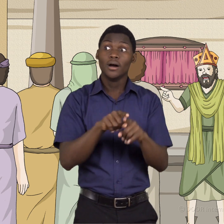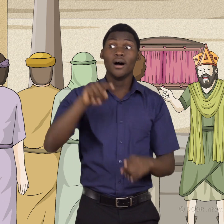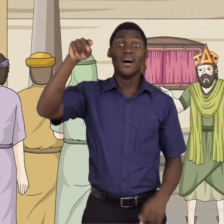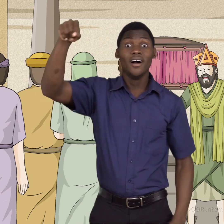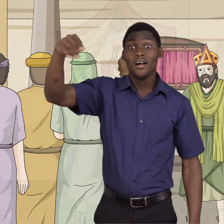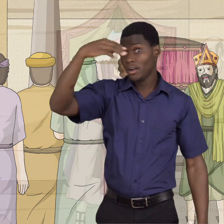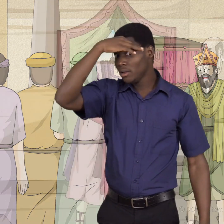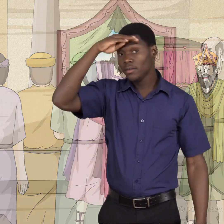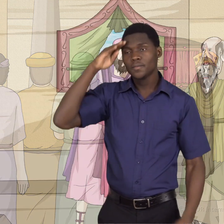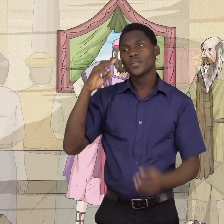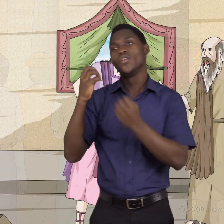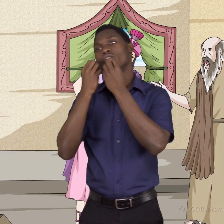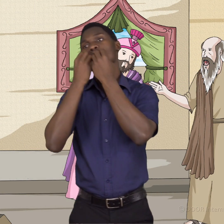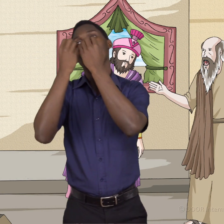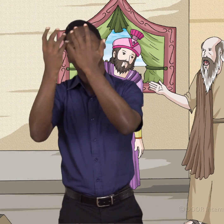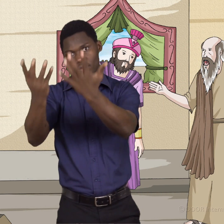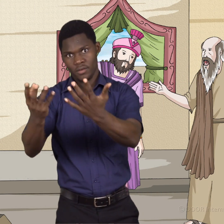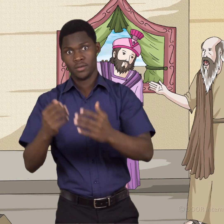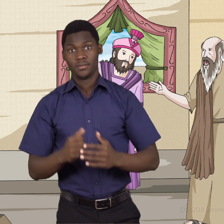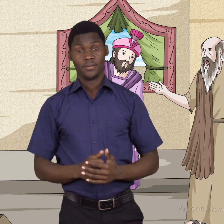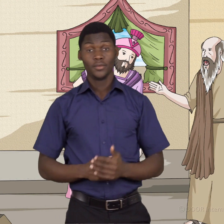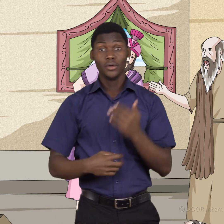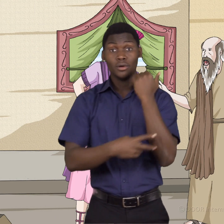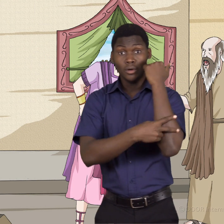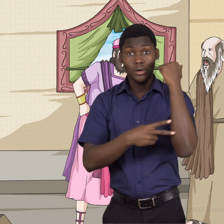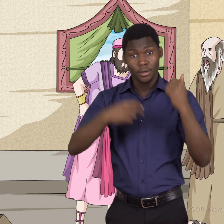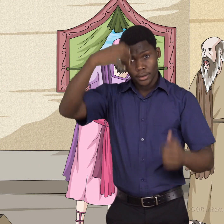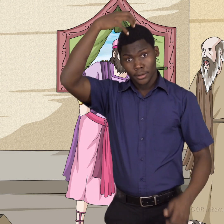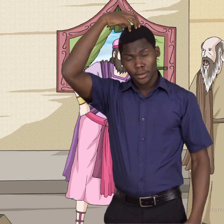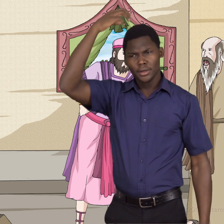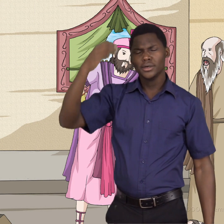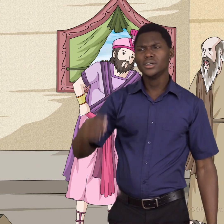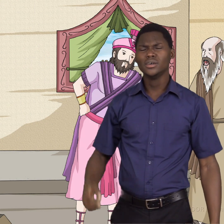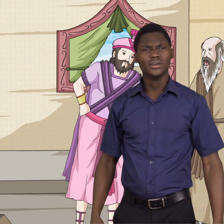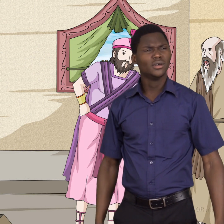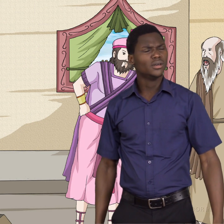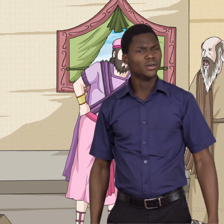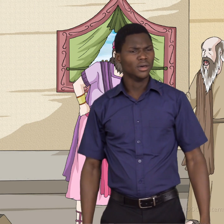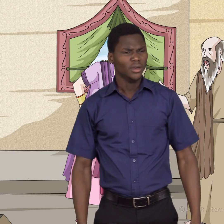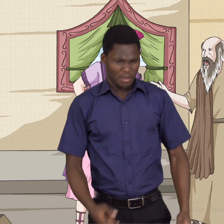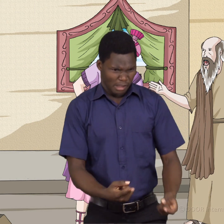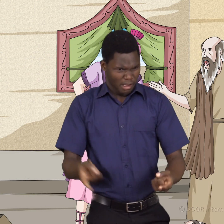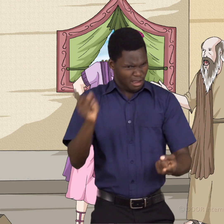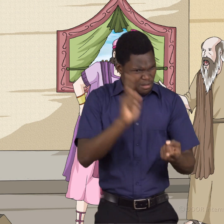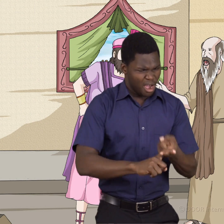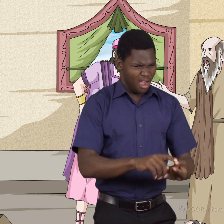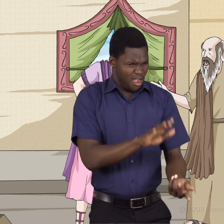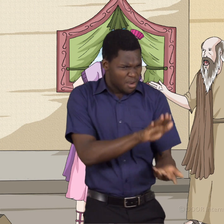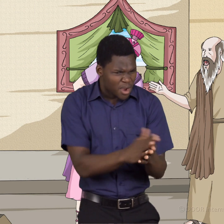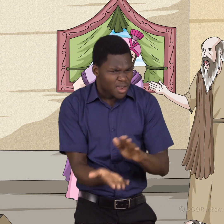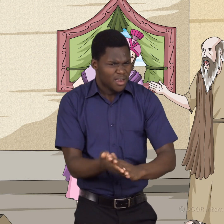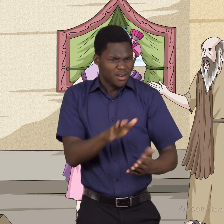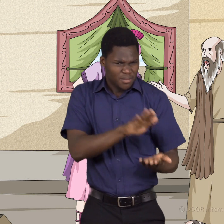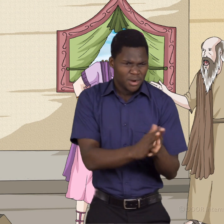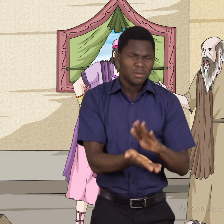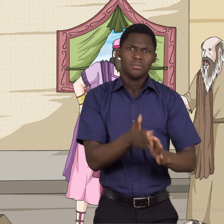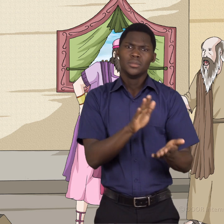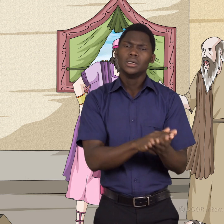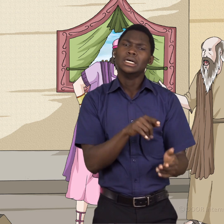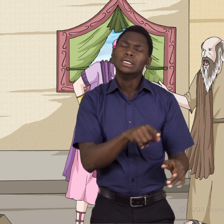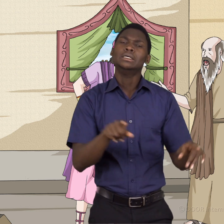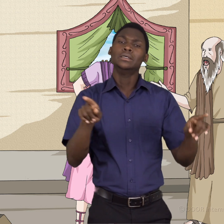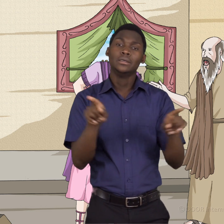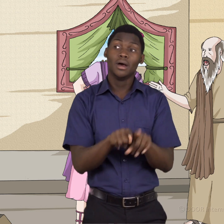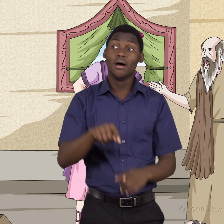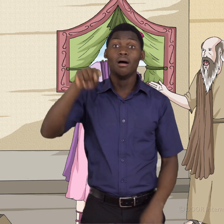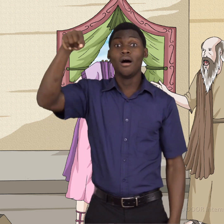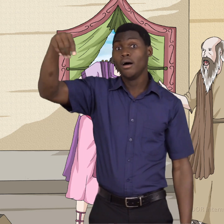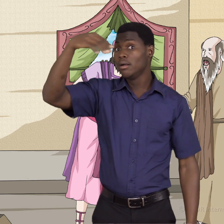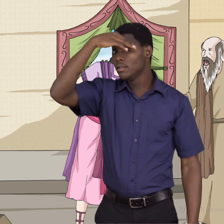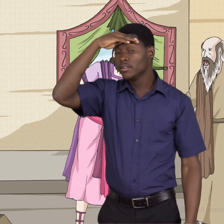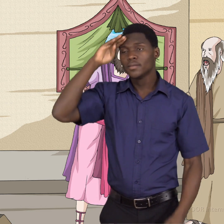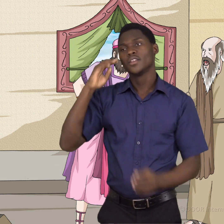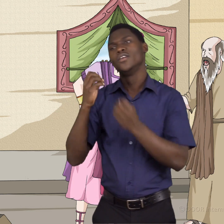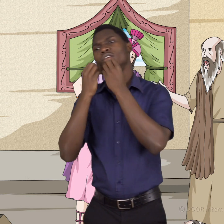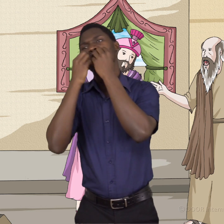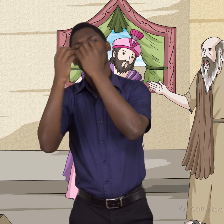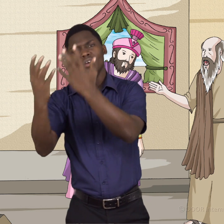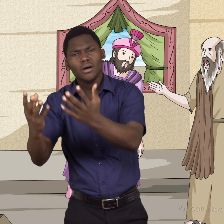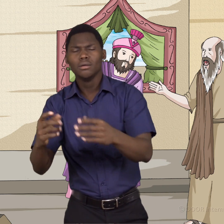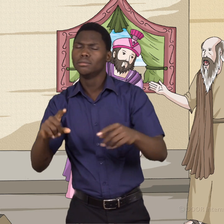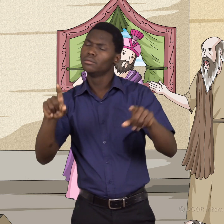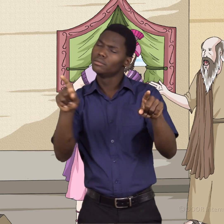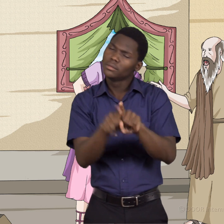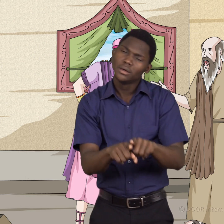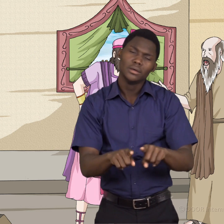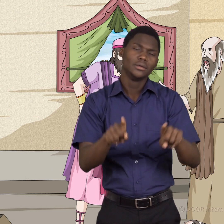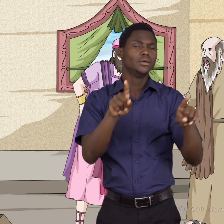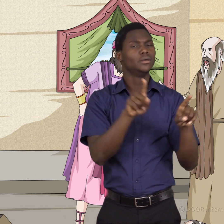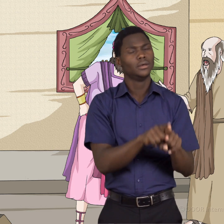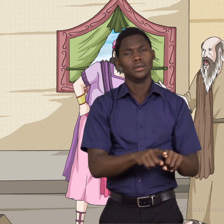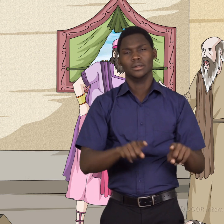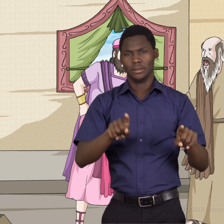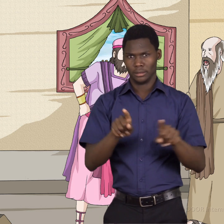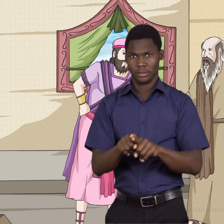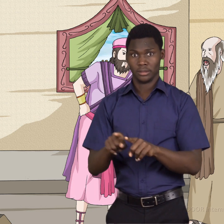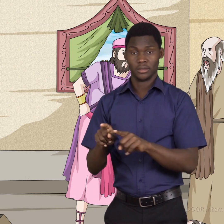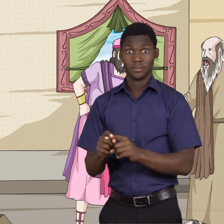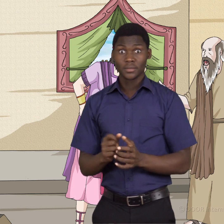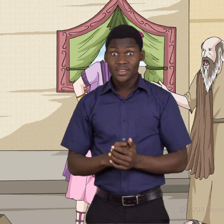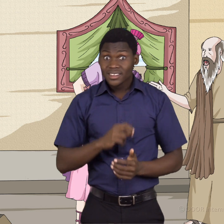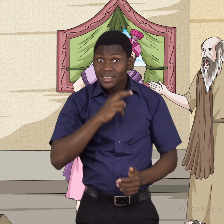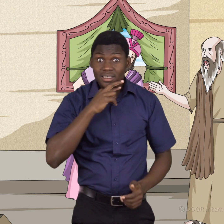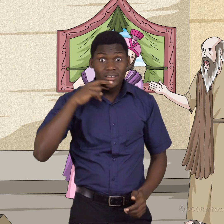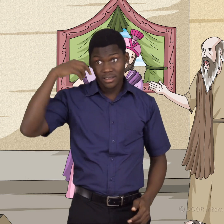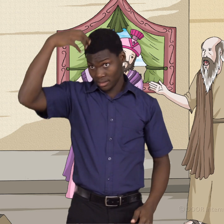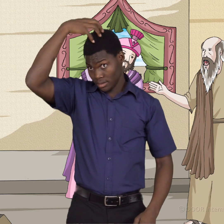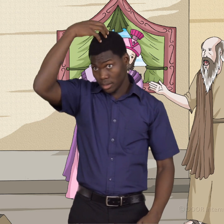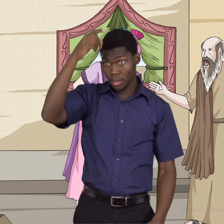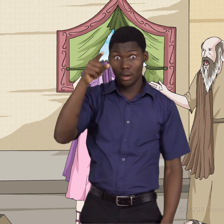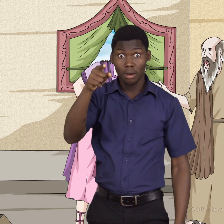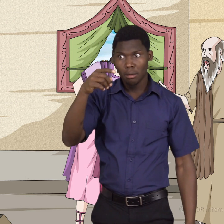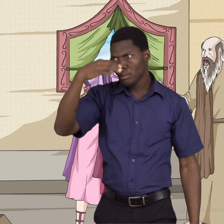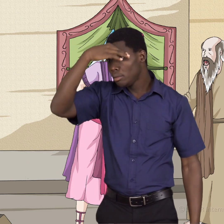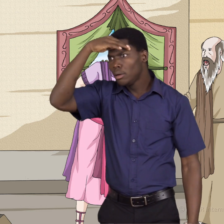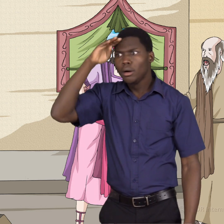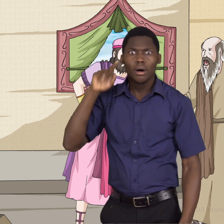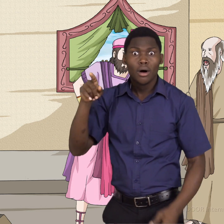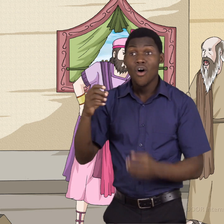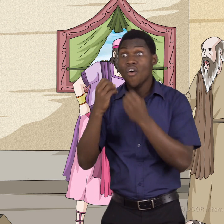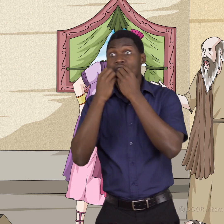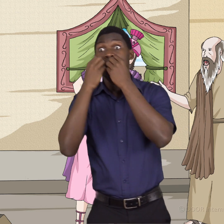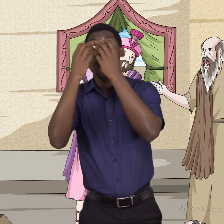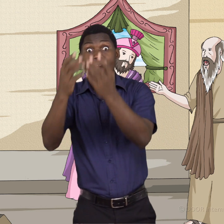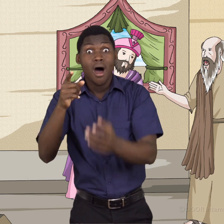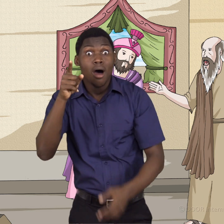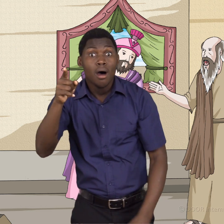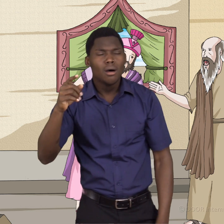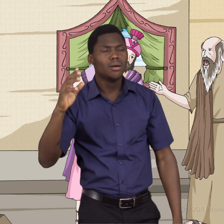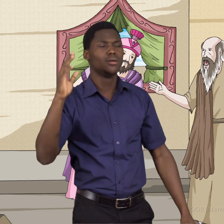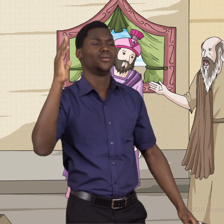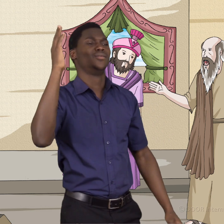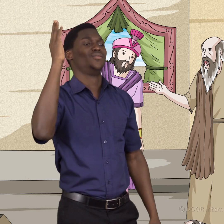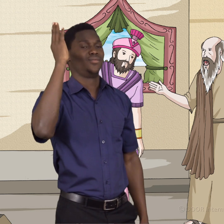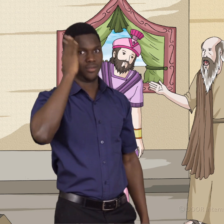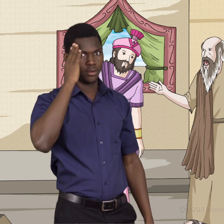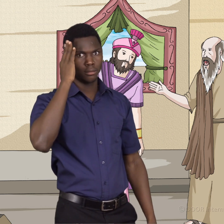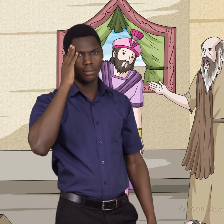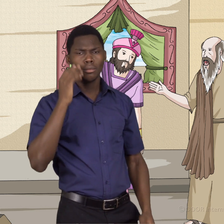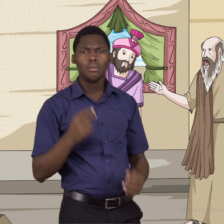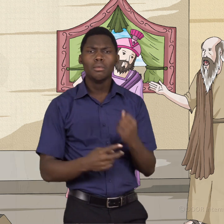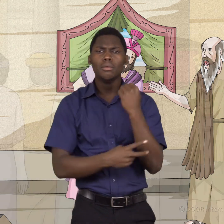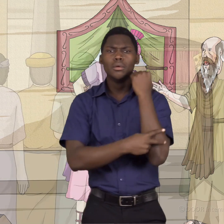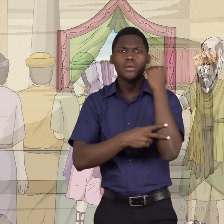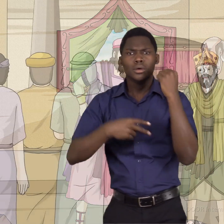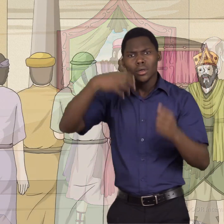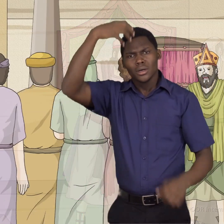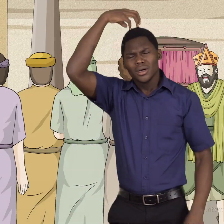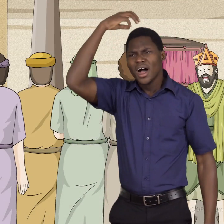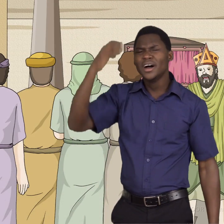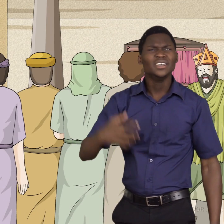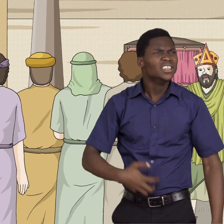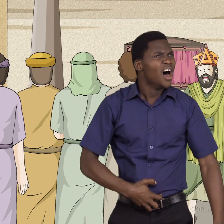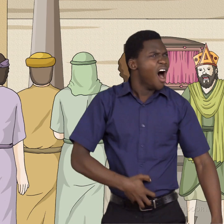Time and again Elisha warned the king, so that he was on his guard in such places.